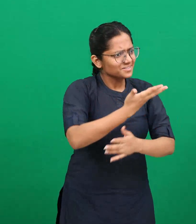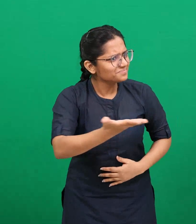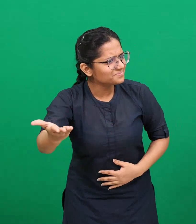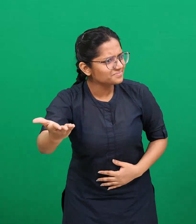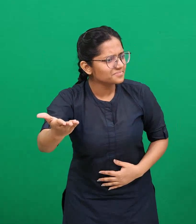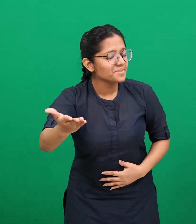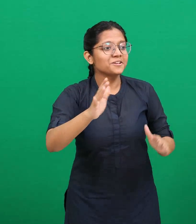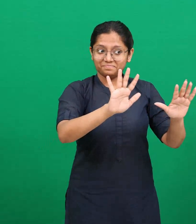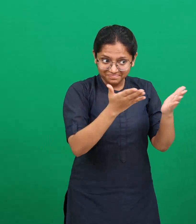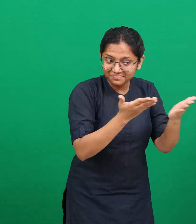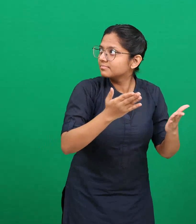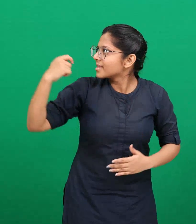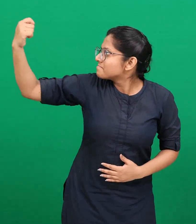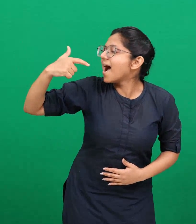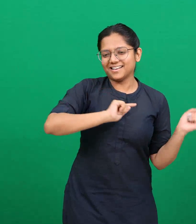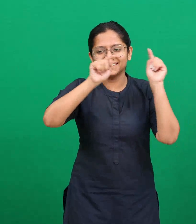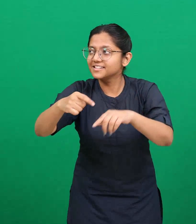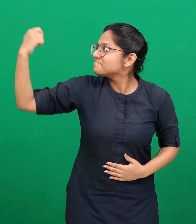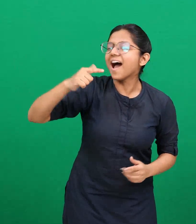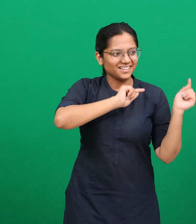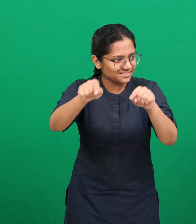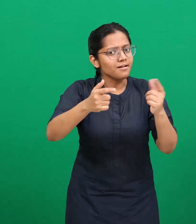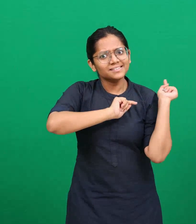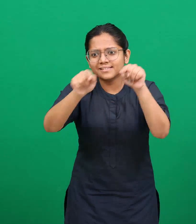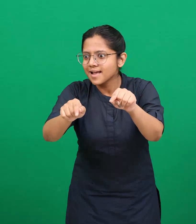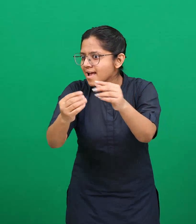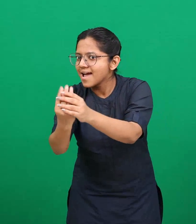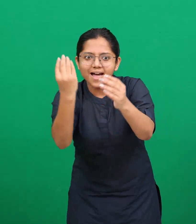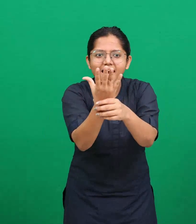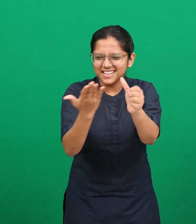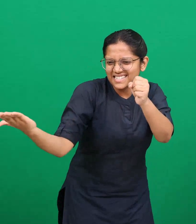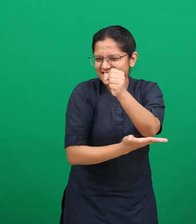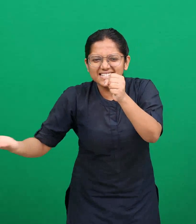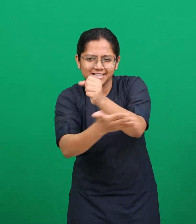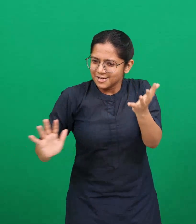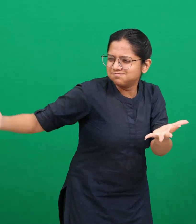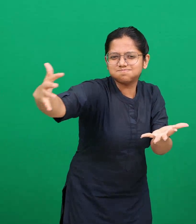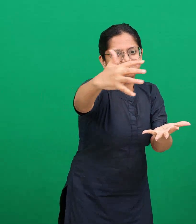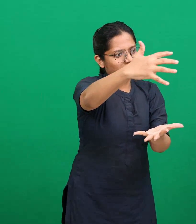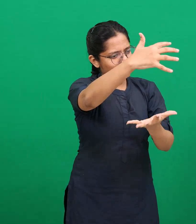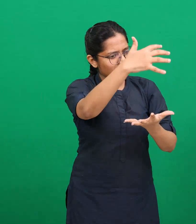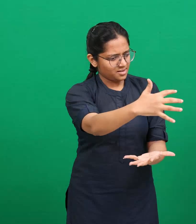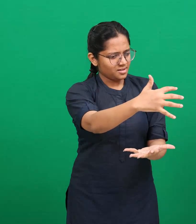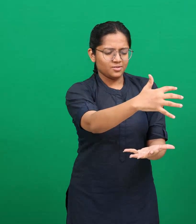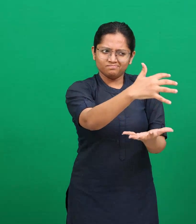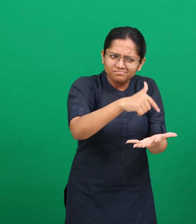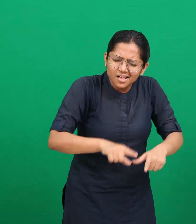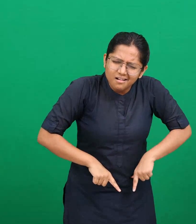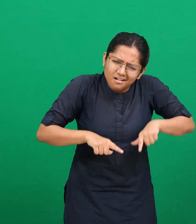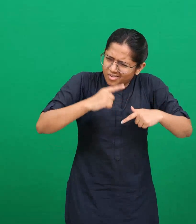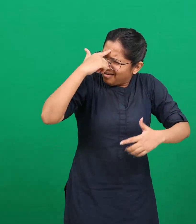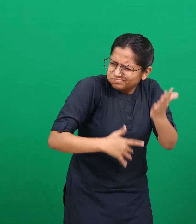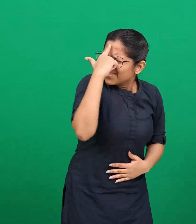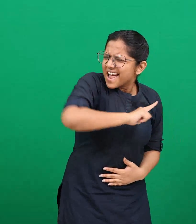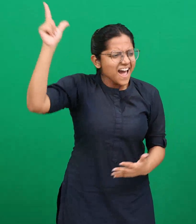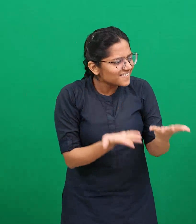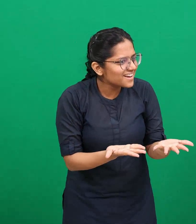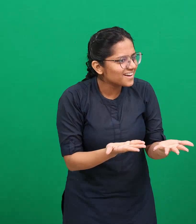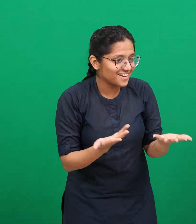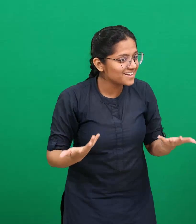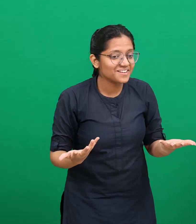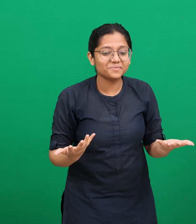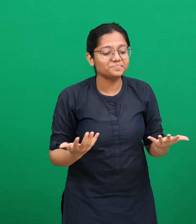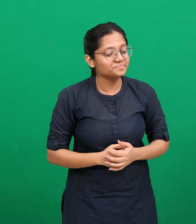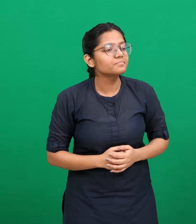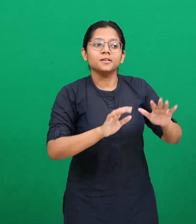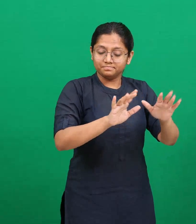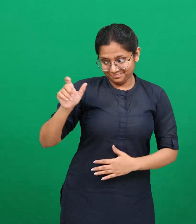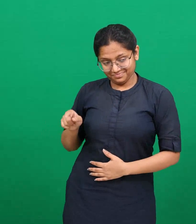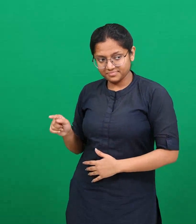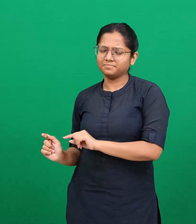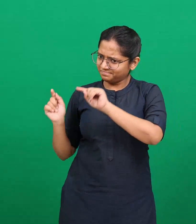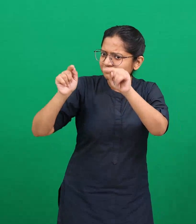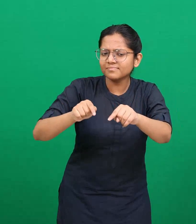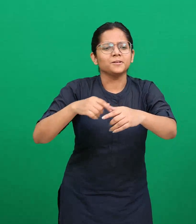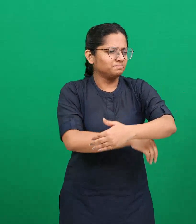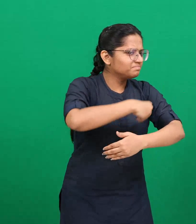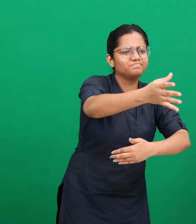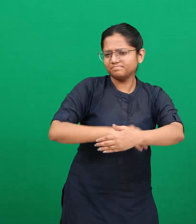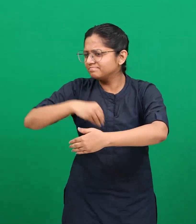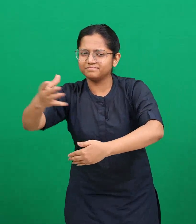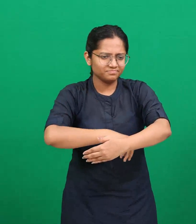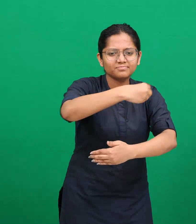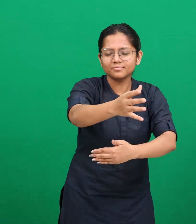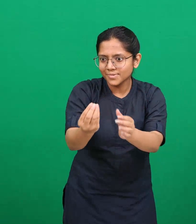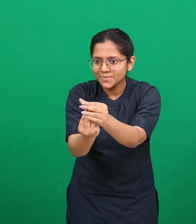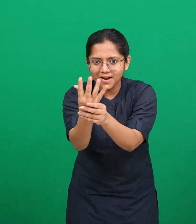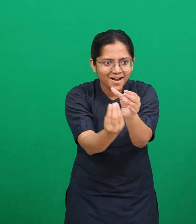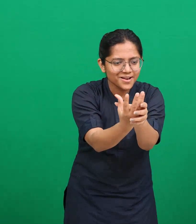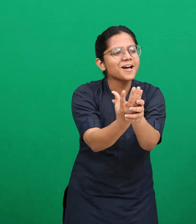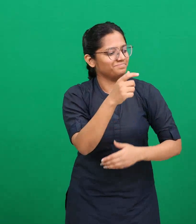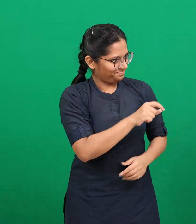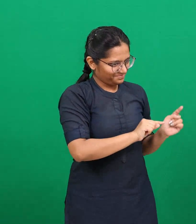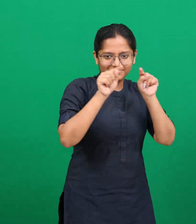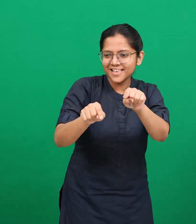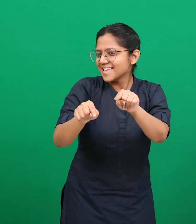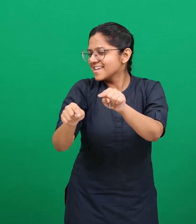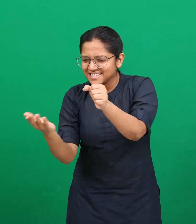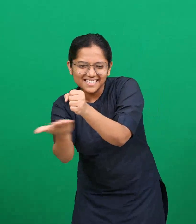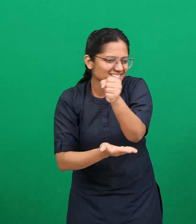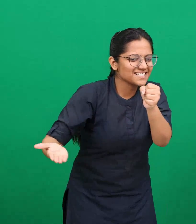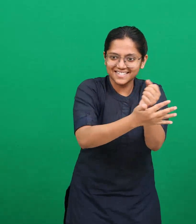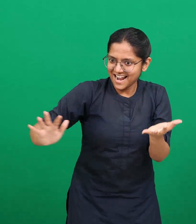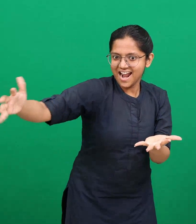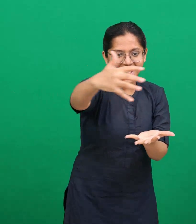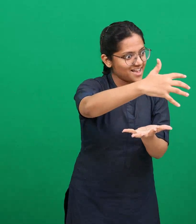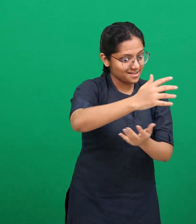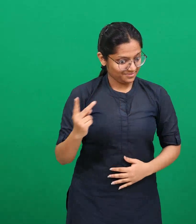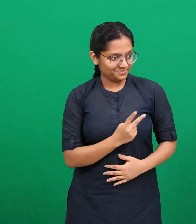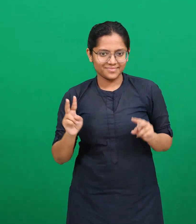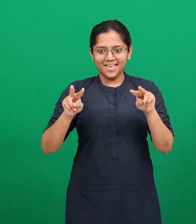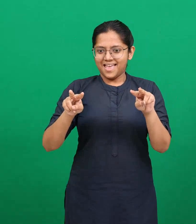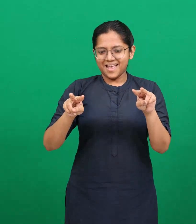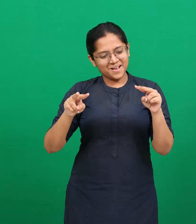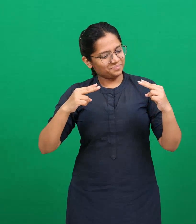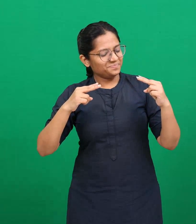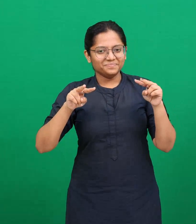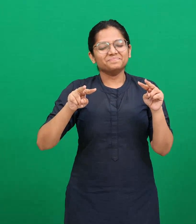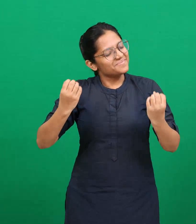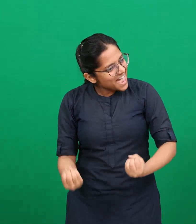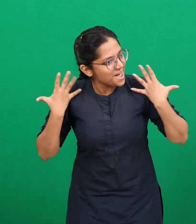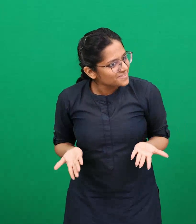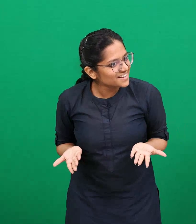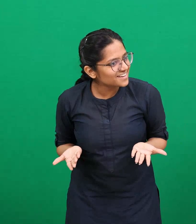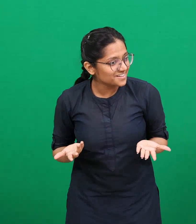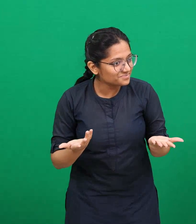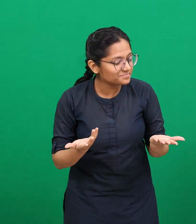Already the reaper draws his wages and gathers a crop for eternal life, so that the sower and the reaper may rejoice together.